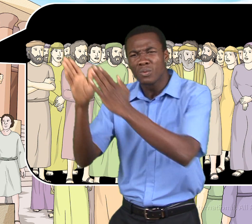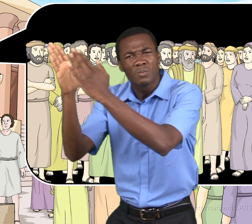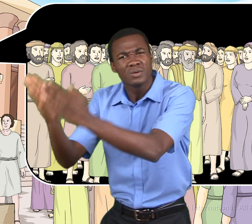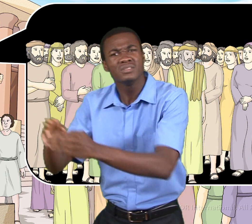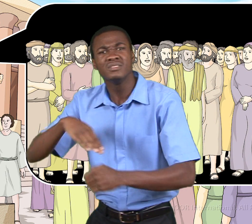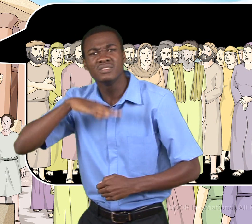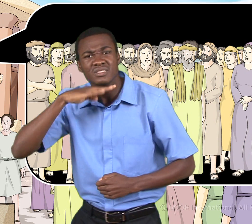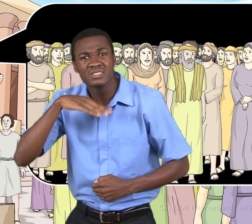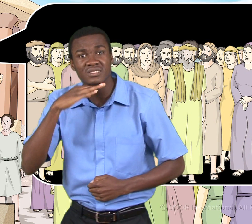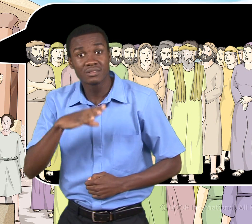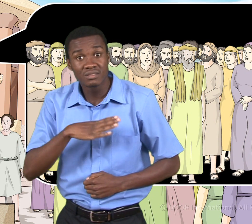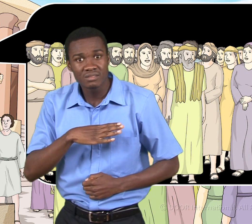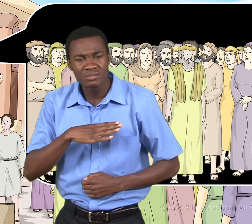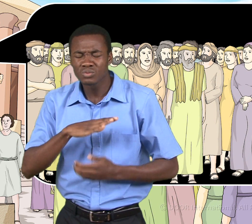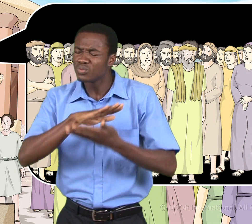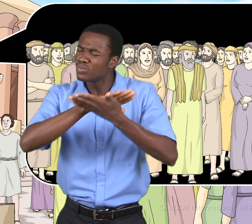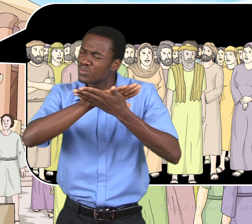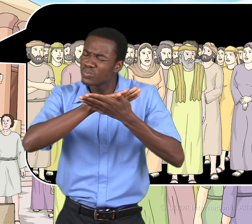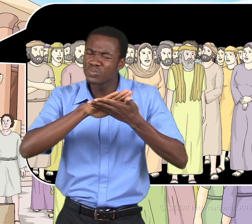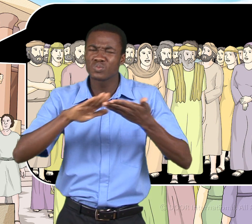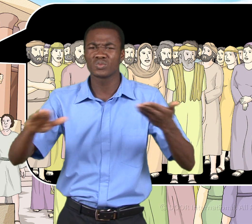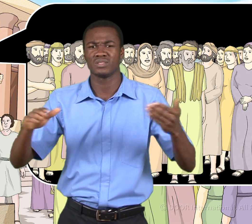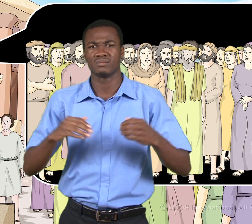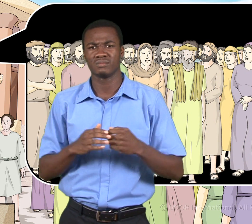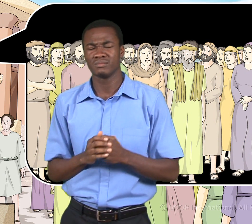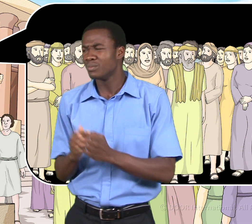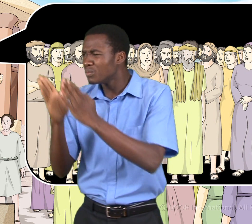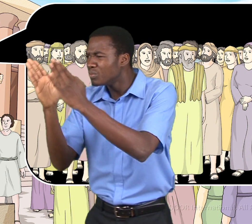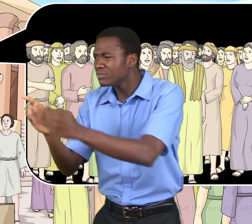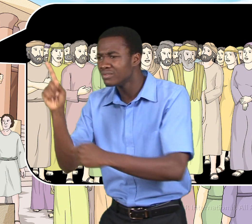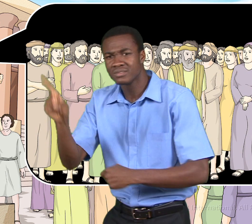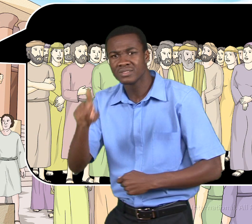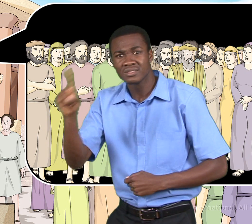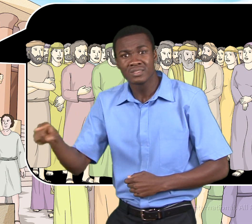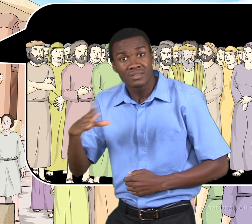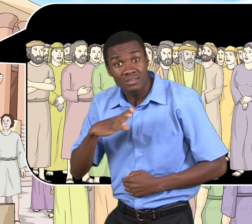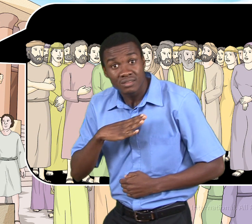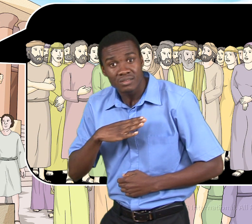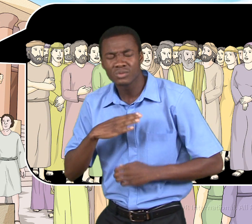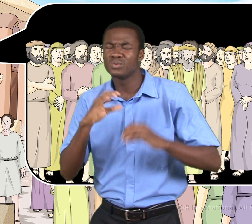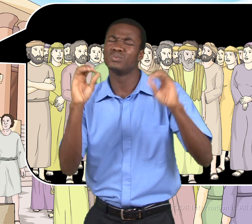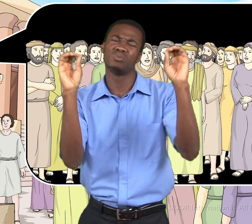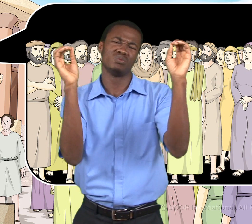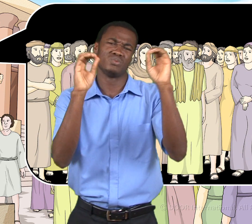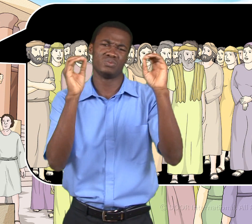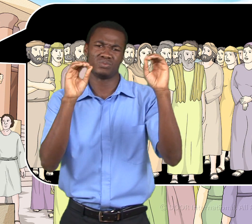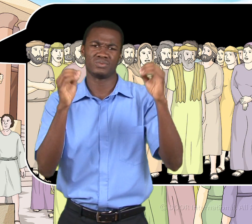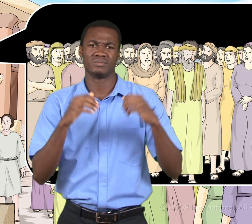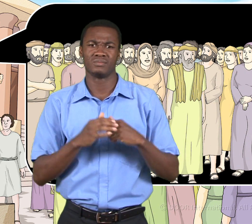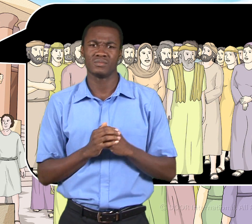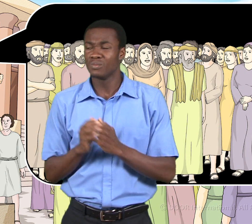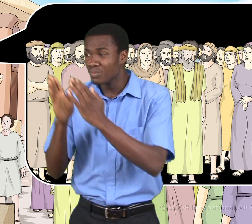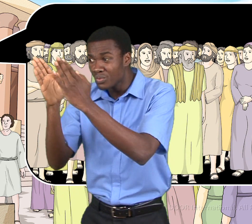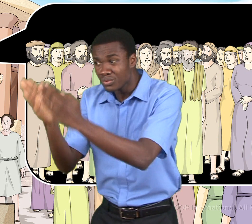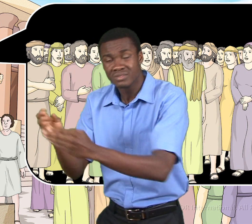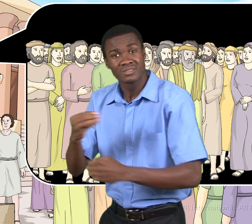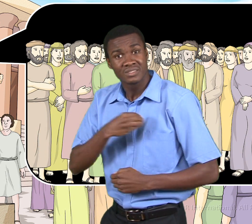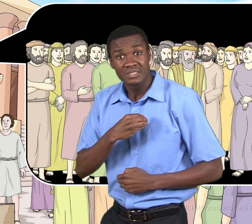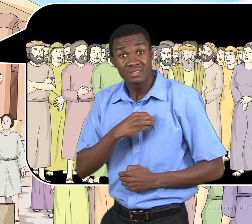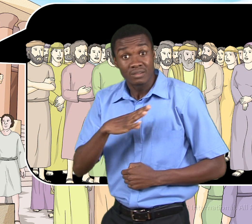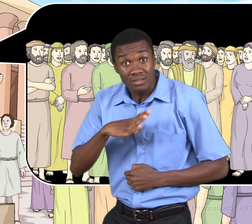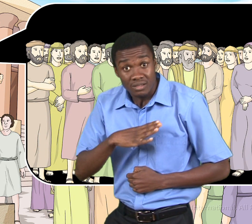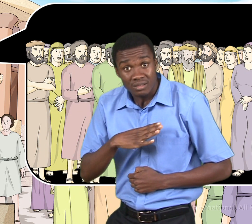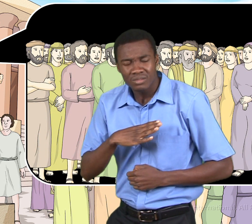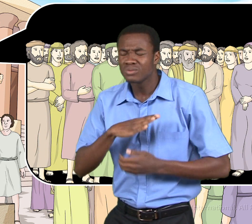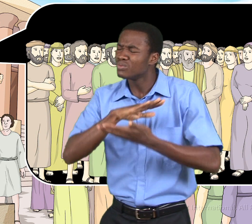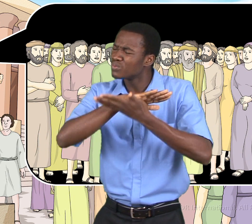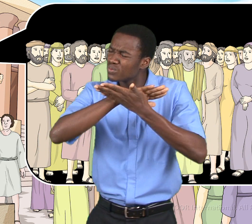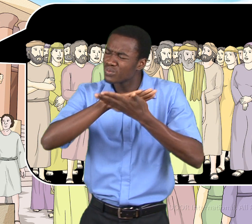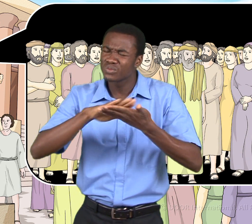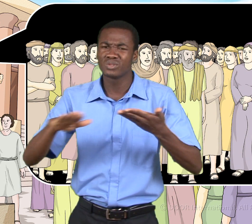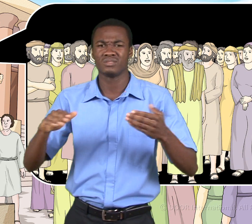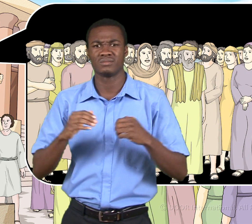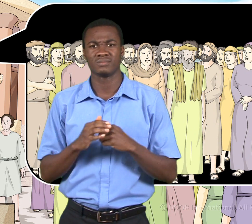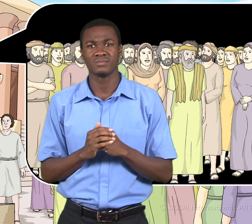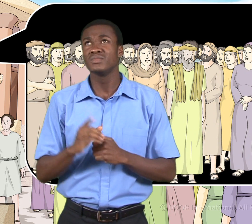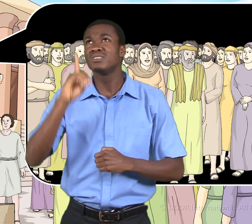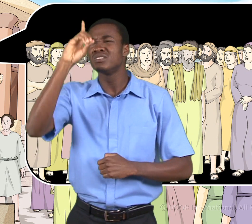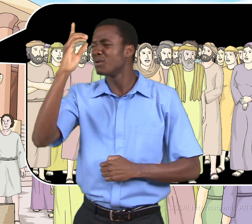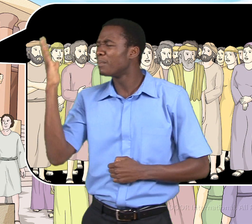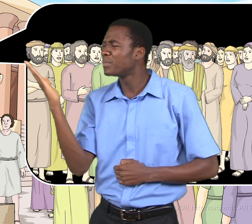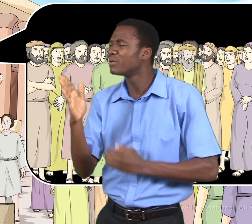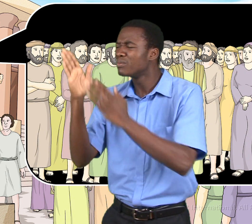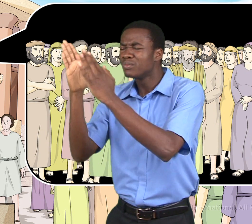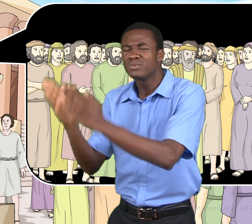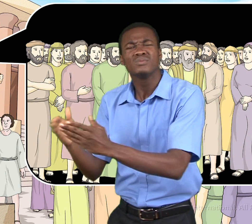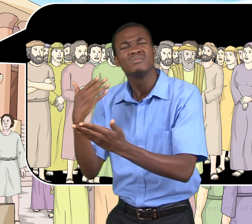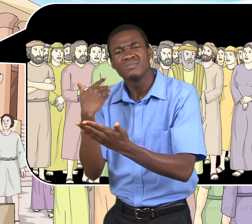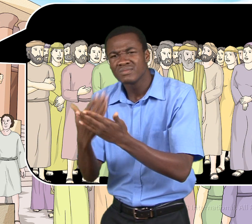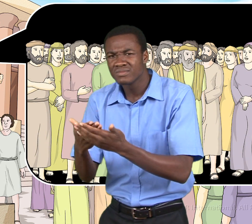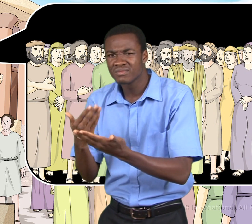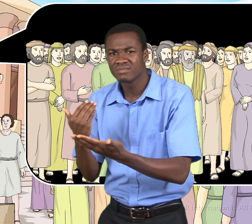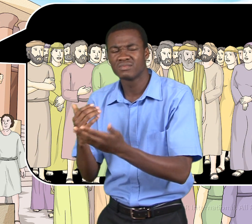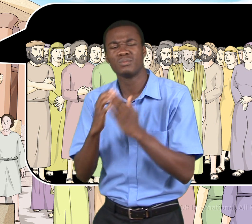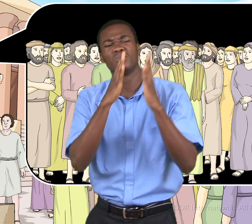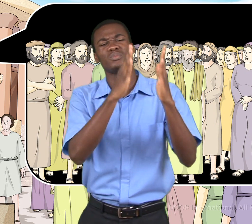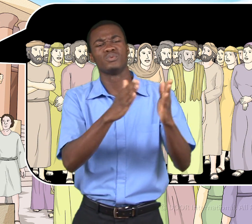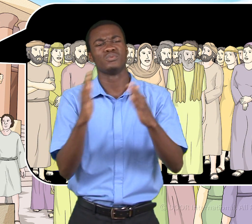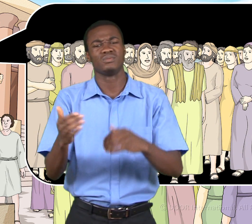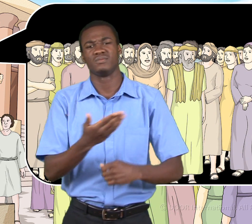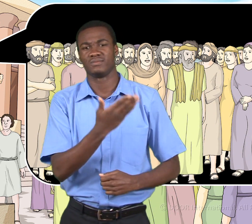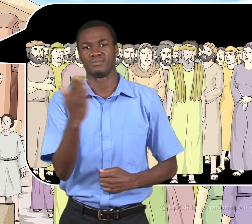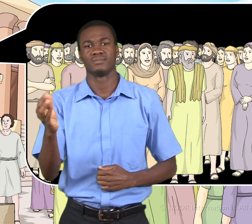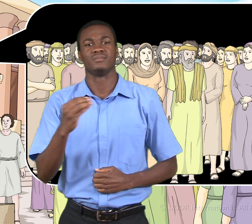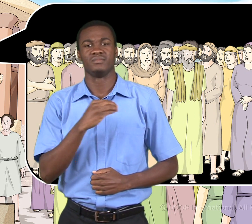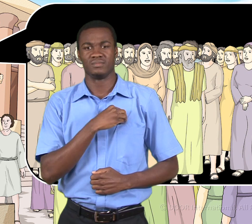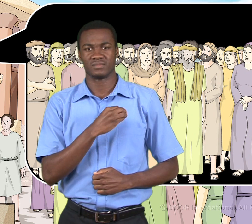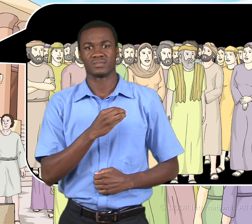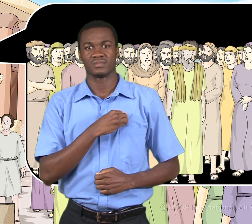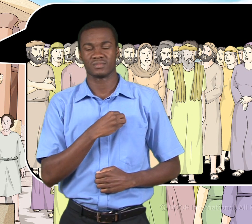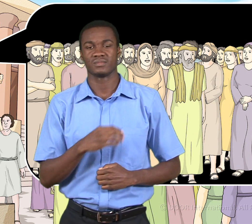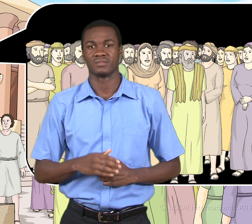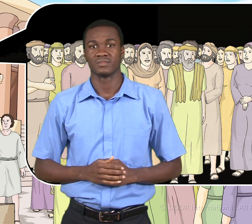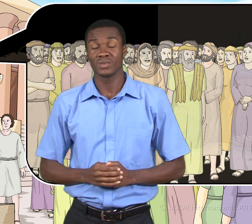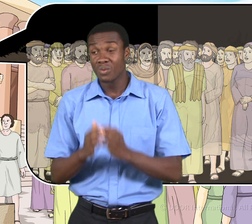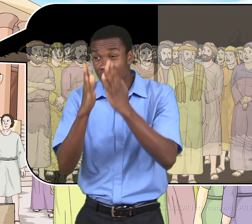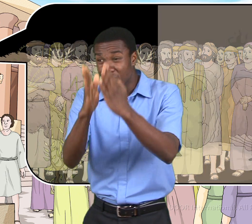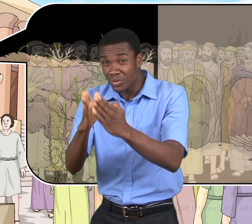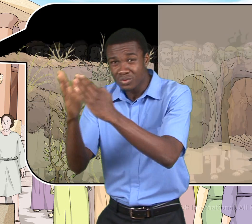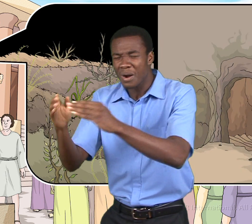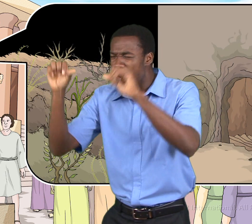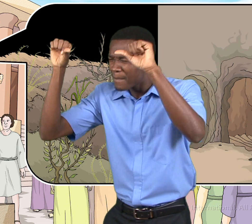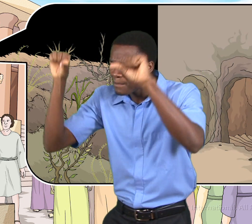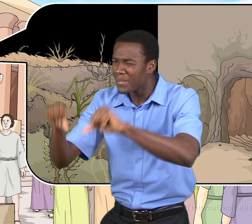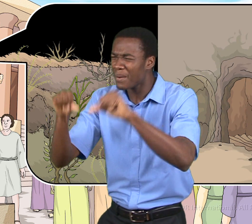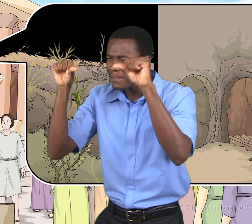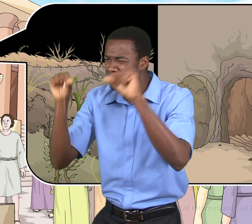He was stricken for the transgression of My people.